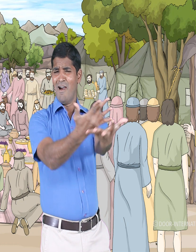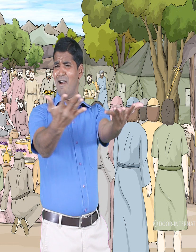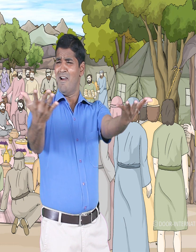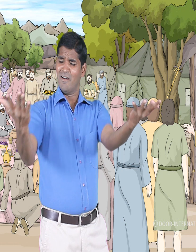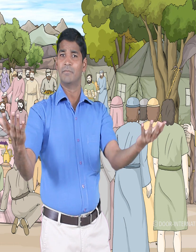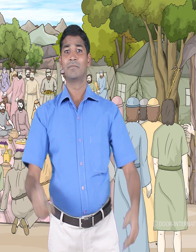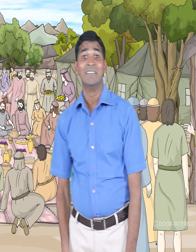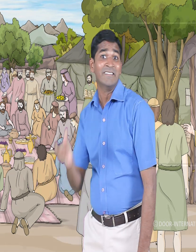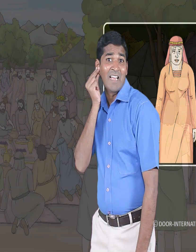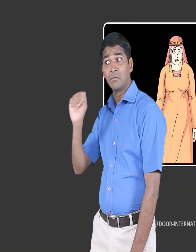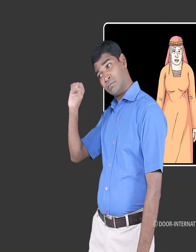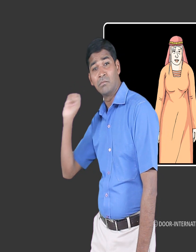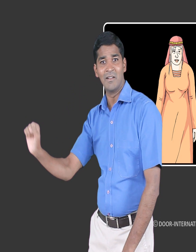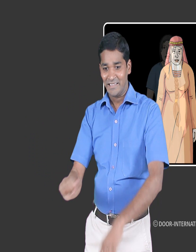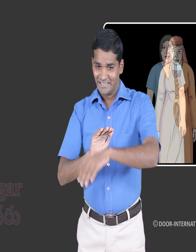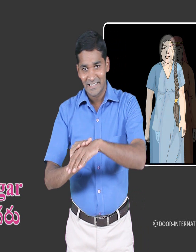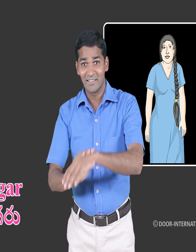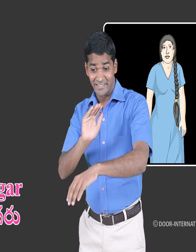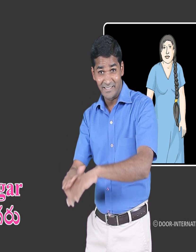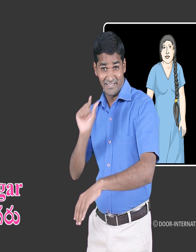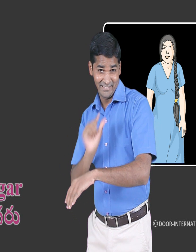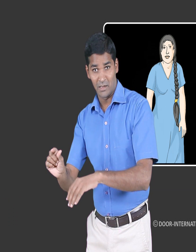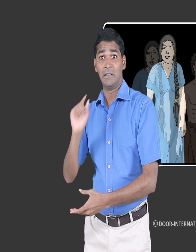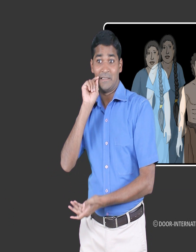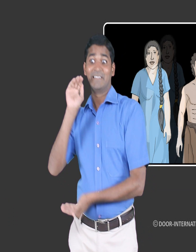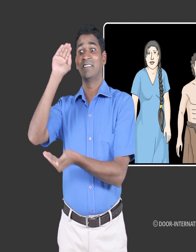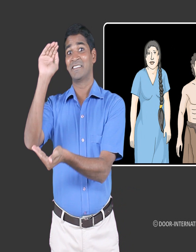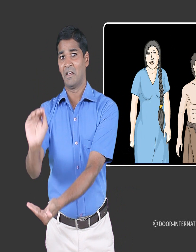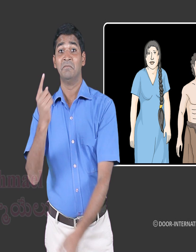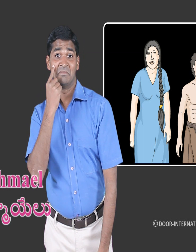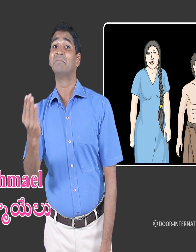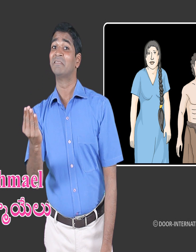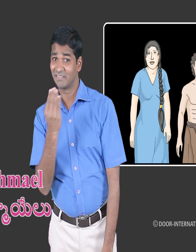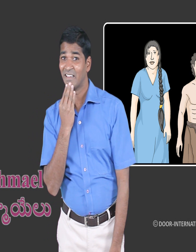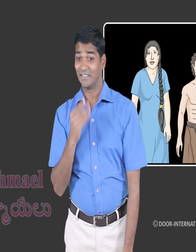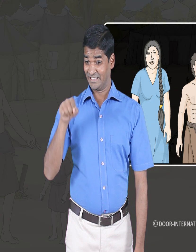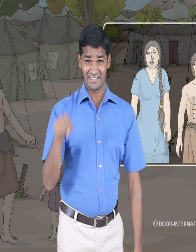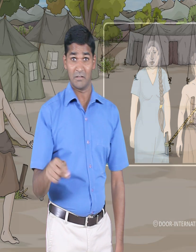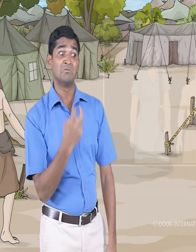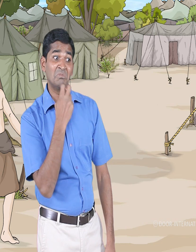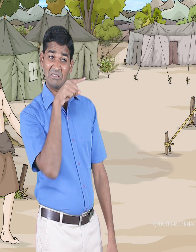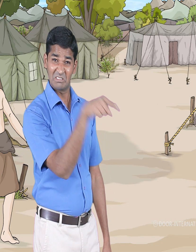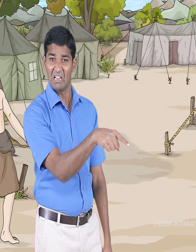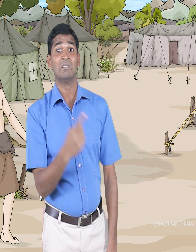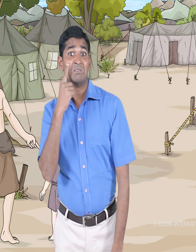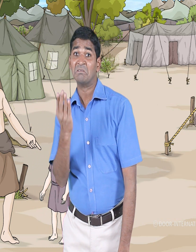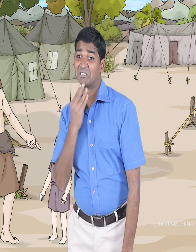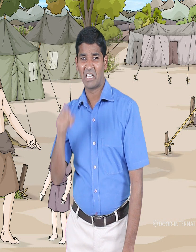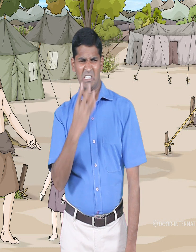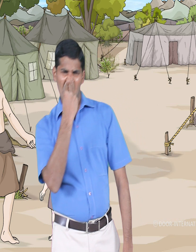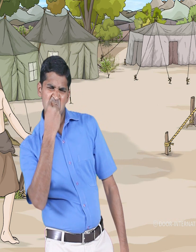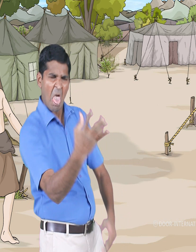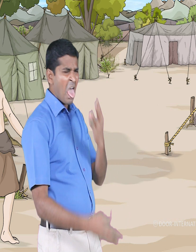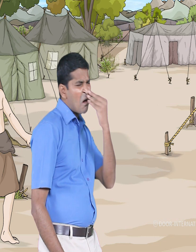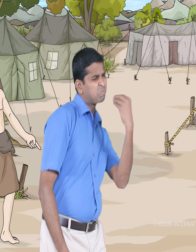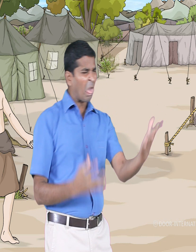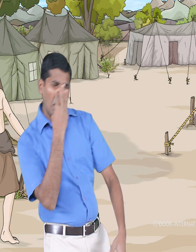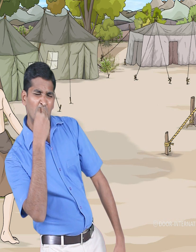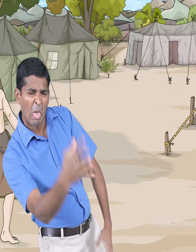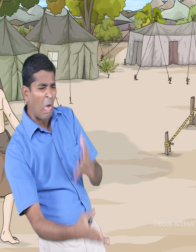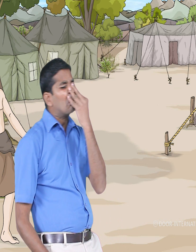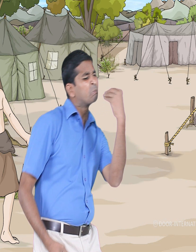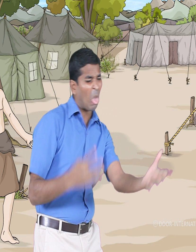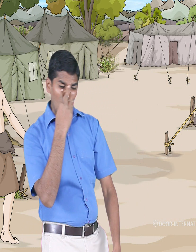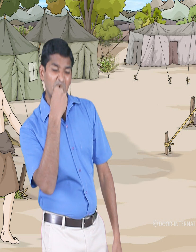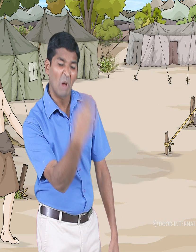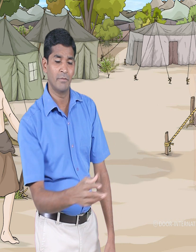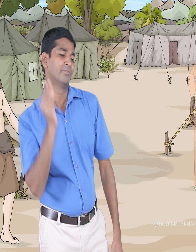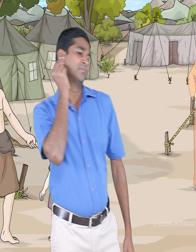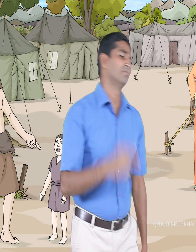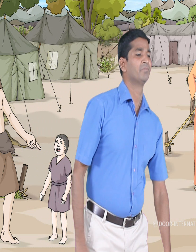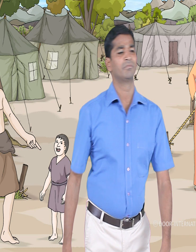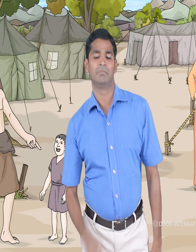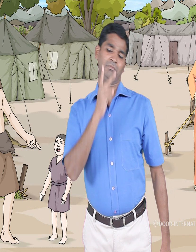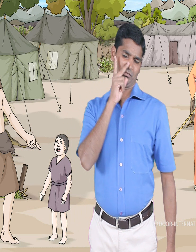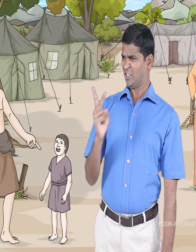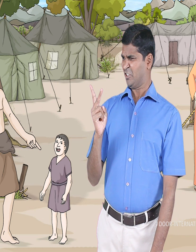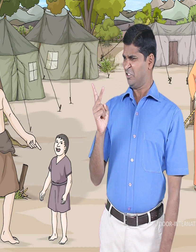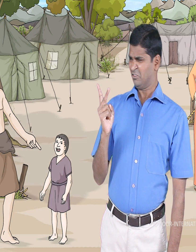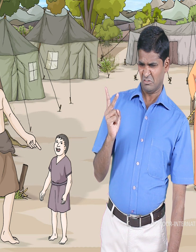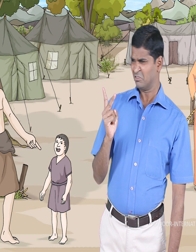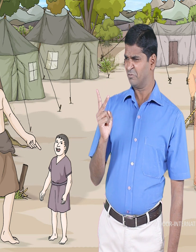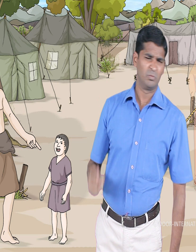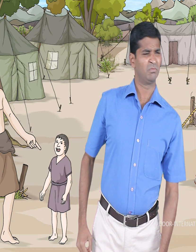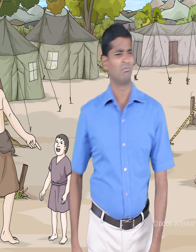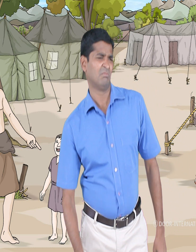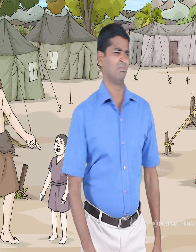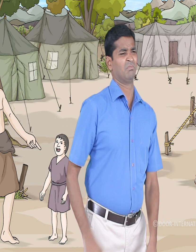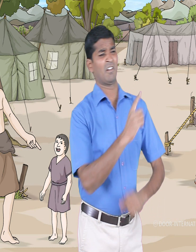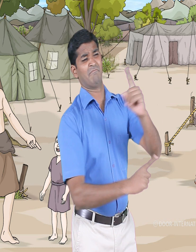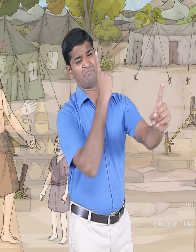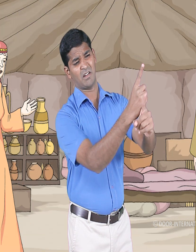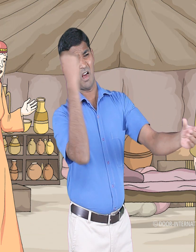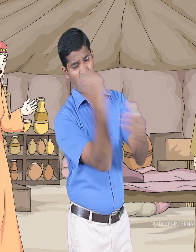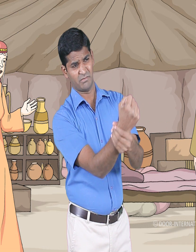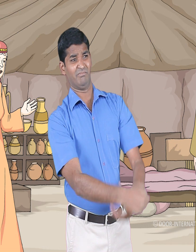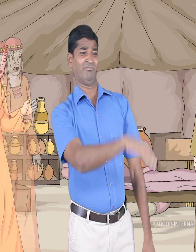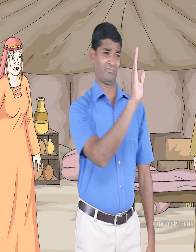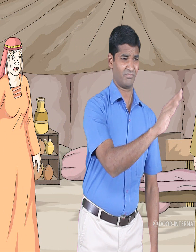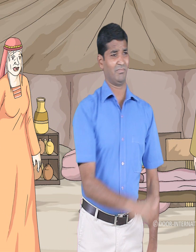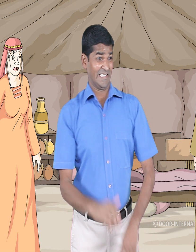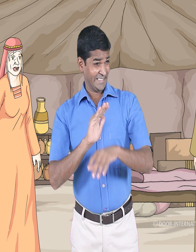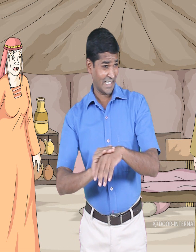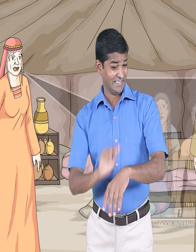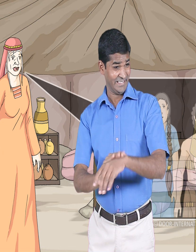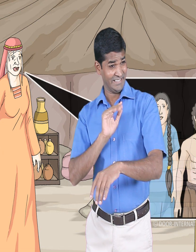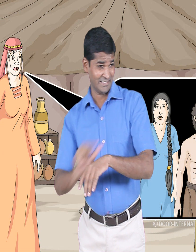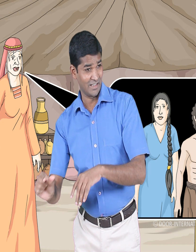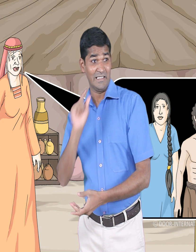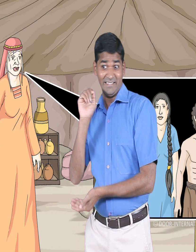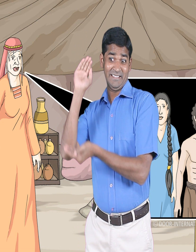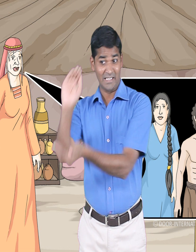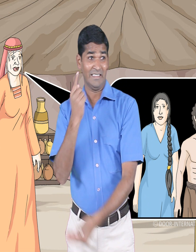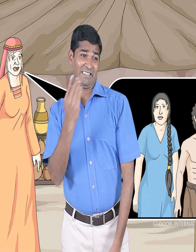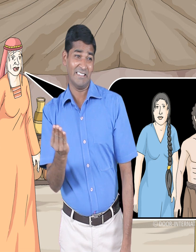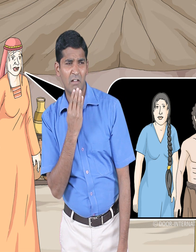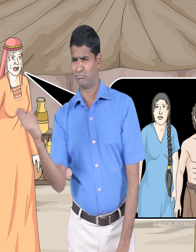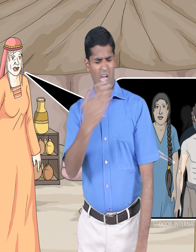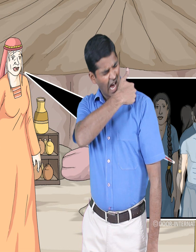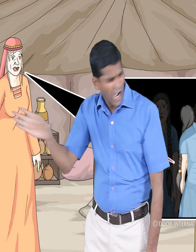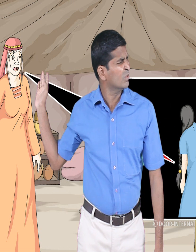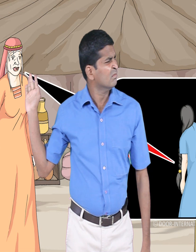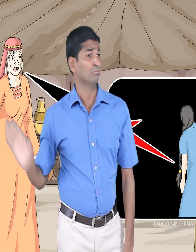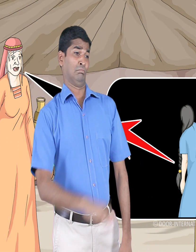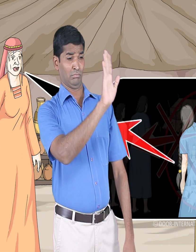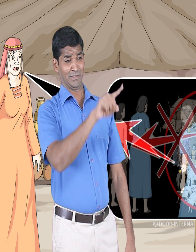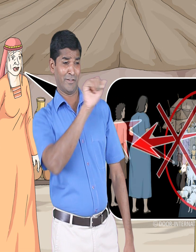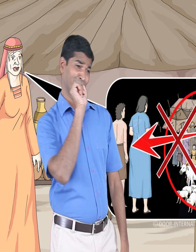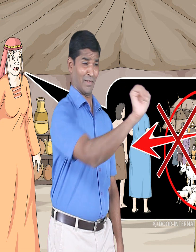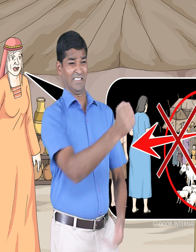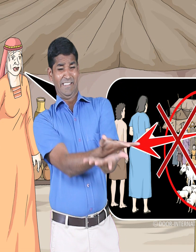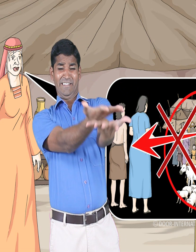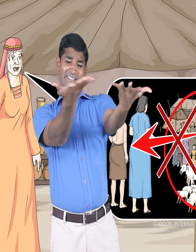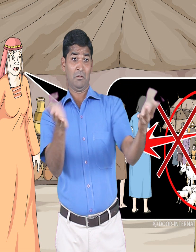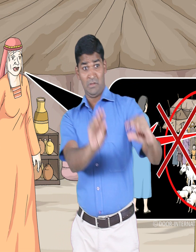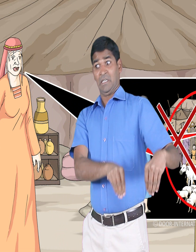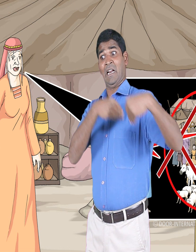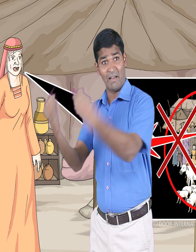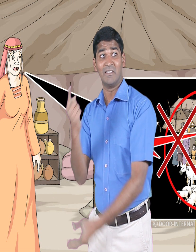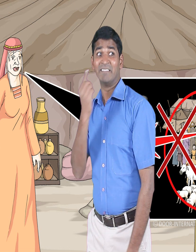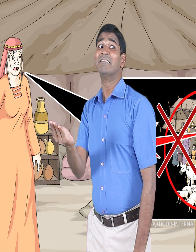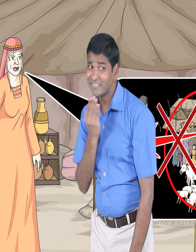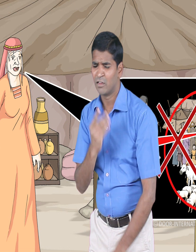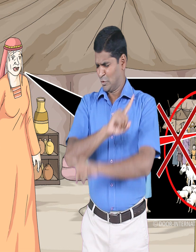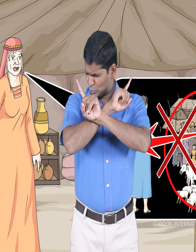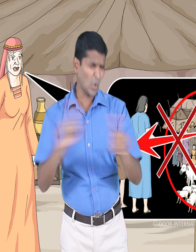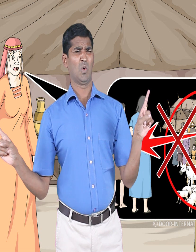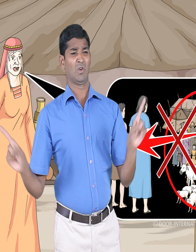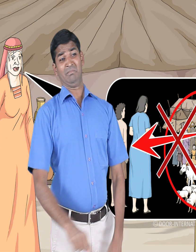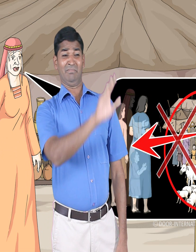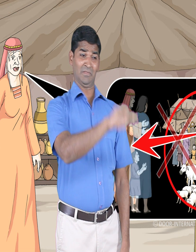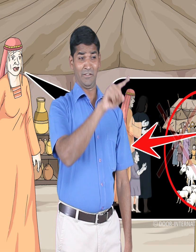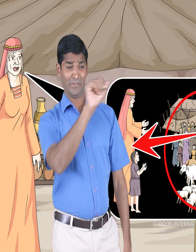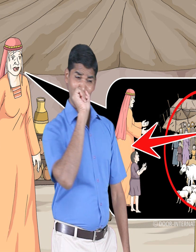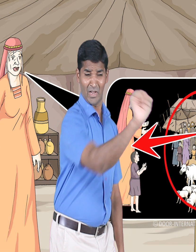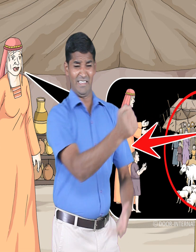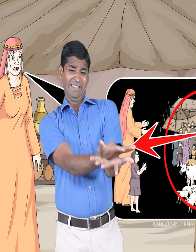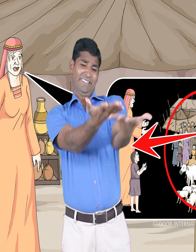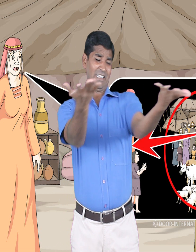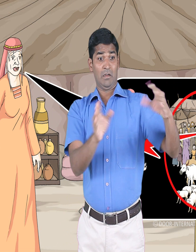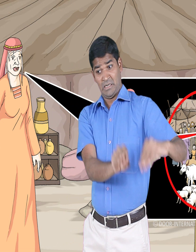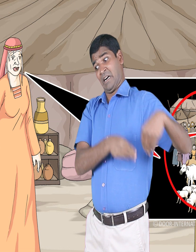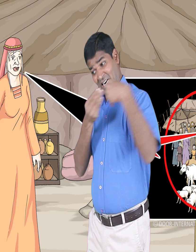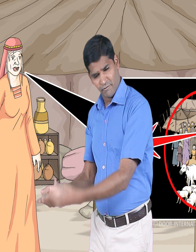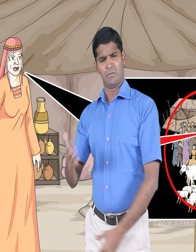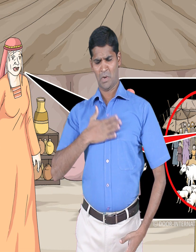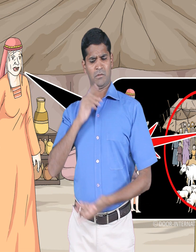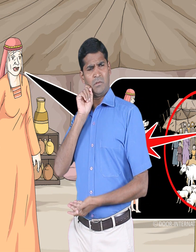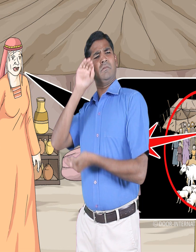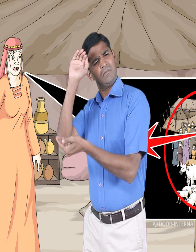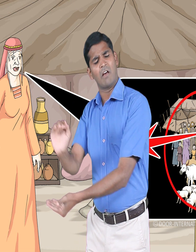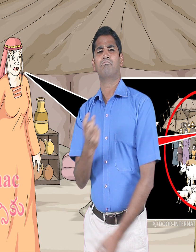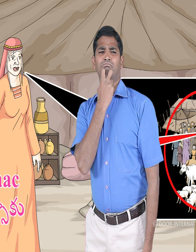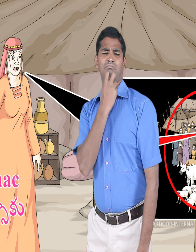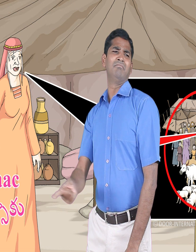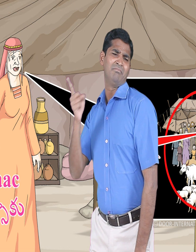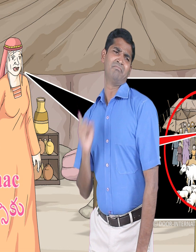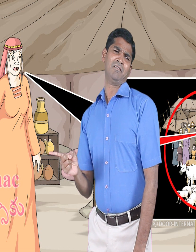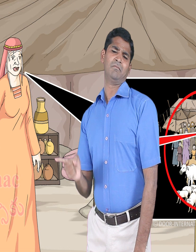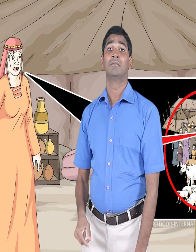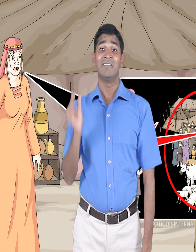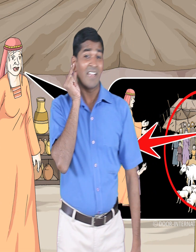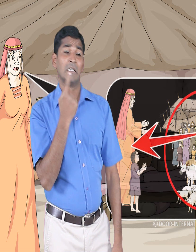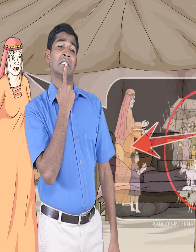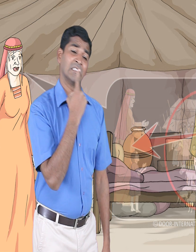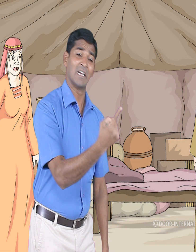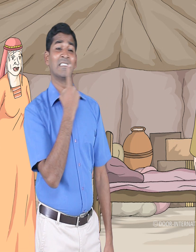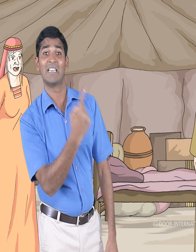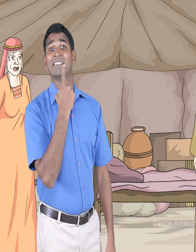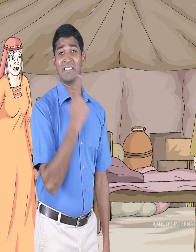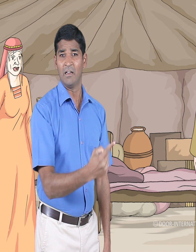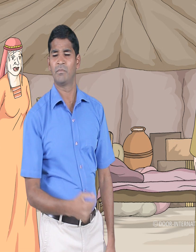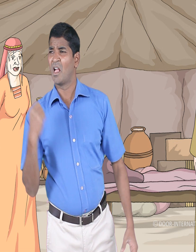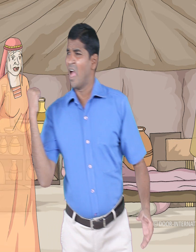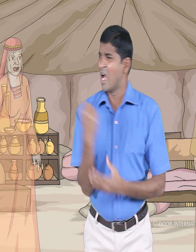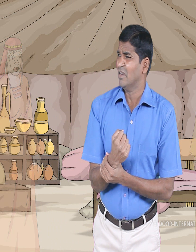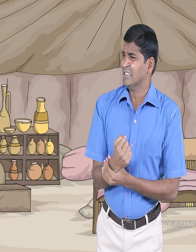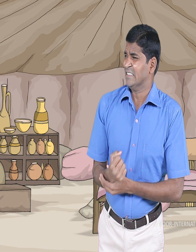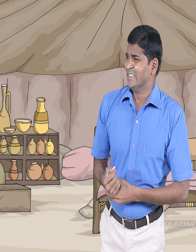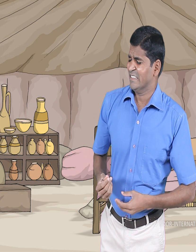But Sarah saw that the son whom Hagar the Egyptian had borne to Abraham was mocking her son, and she said to Abraham, “Expel the slave woman and her son, for the slave woman’s son will never share in the inheritance with my son Isaac!”